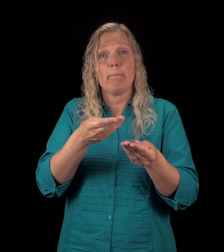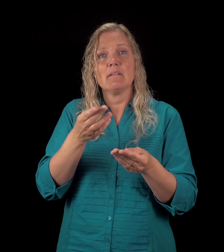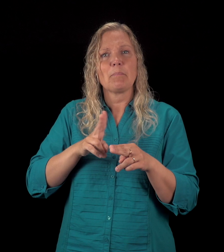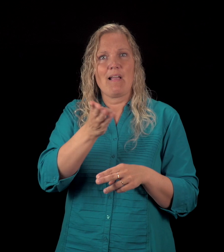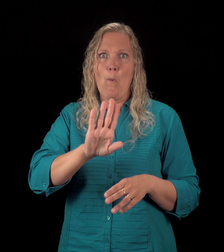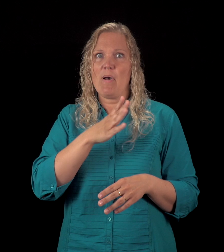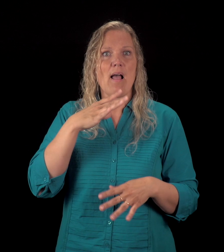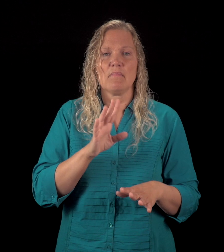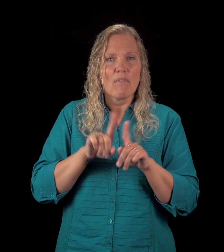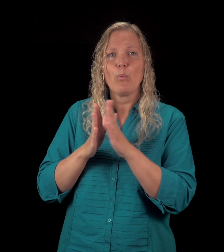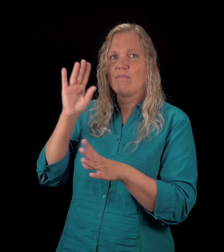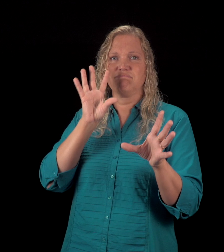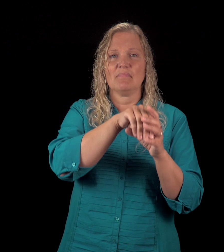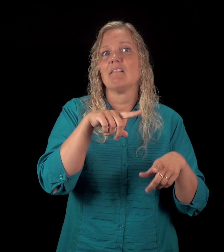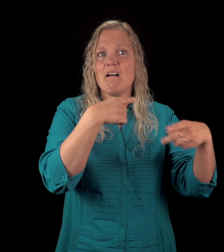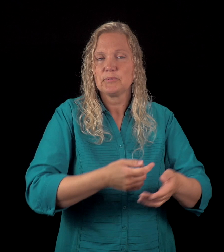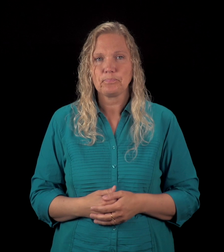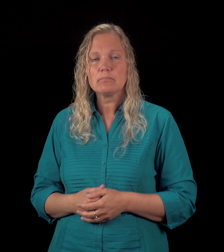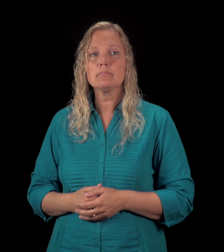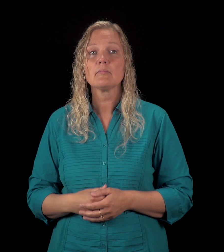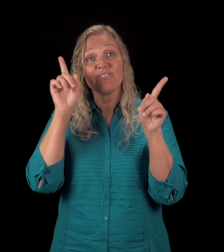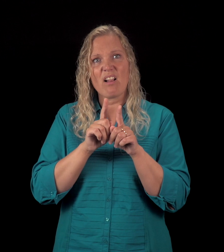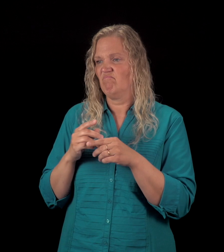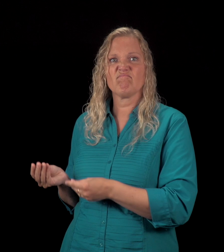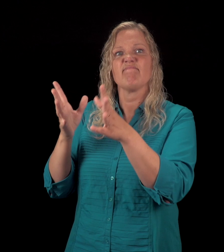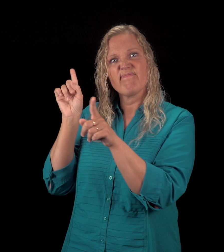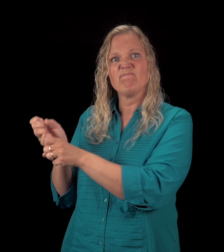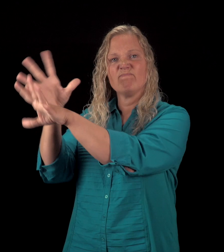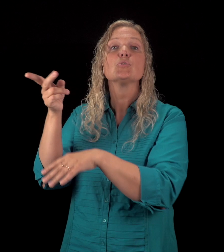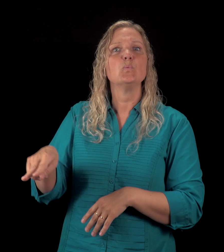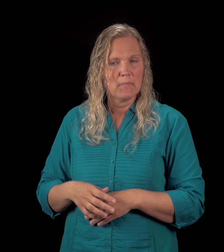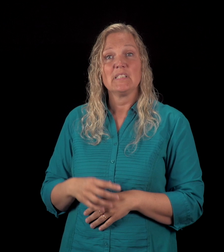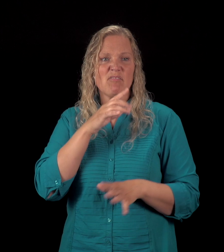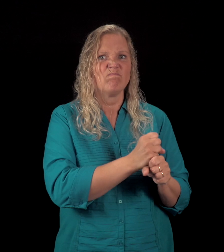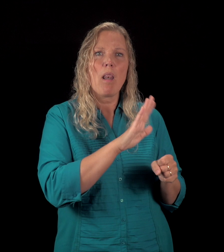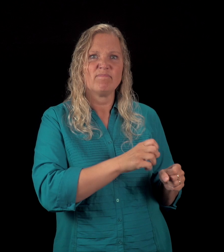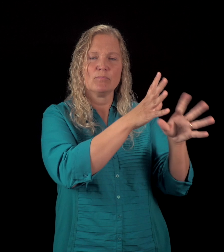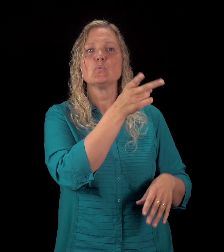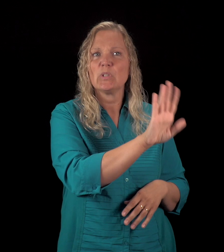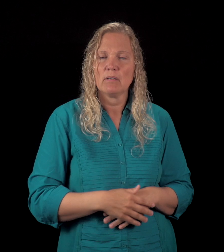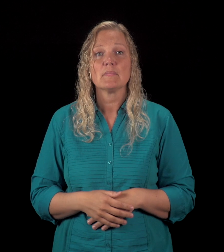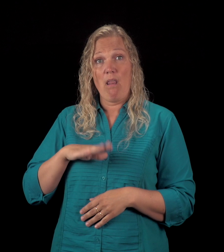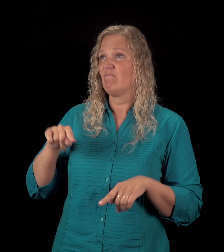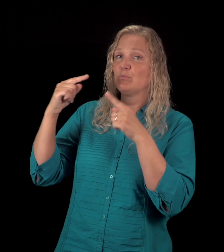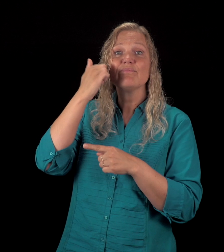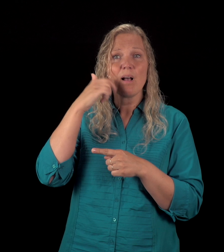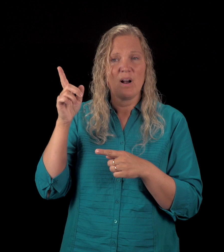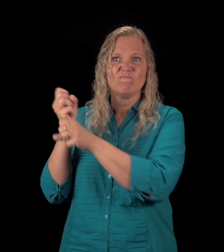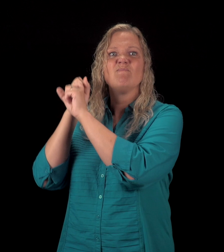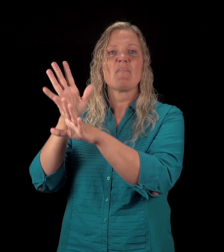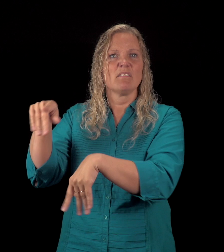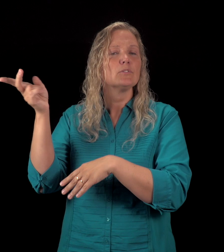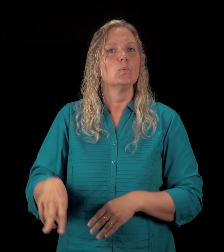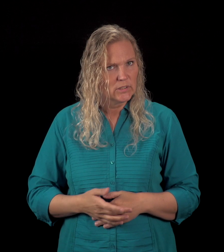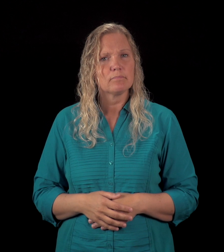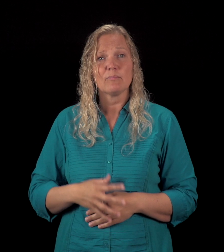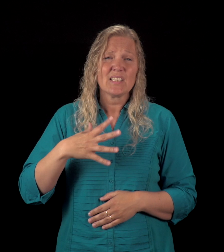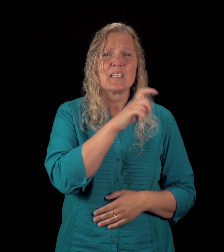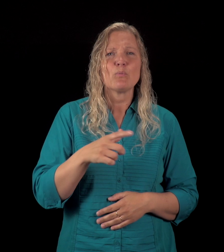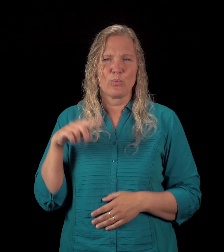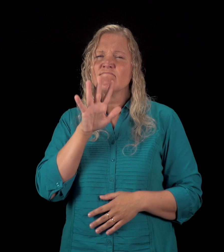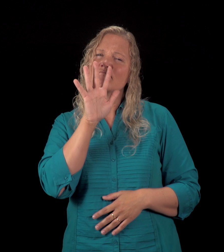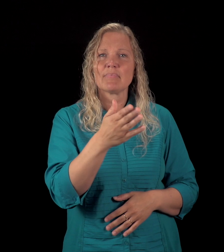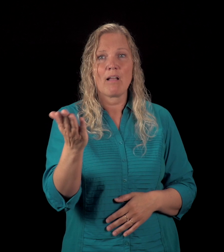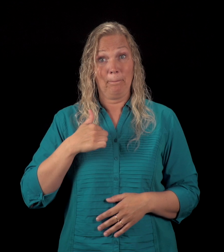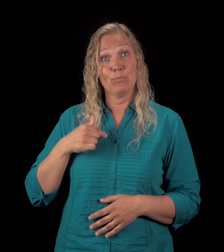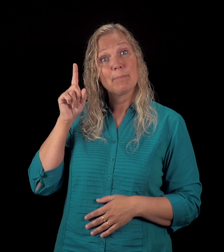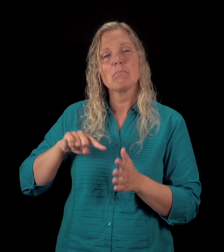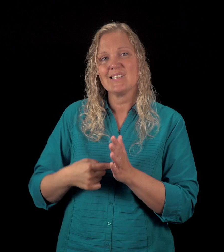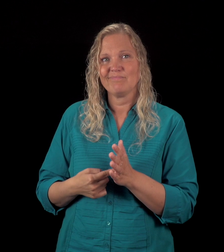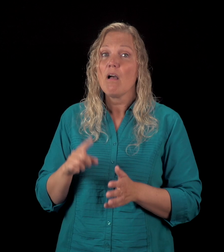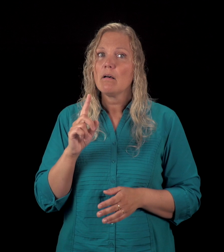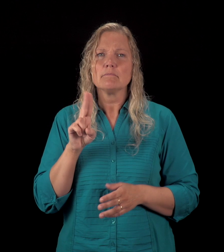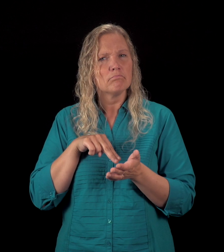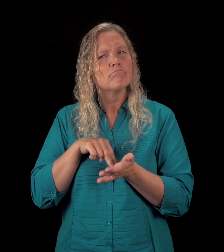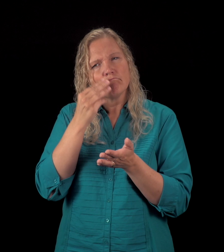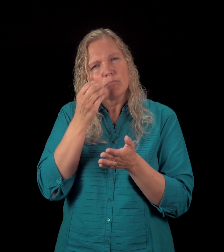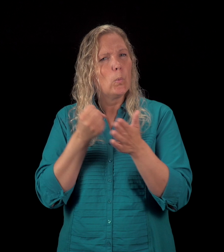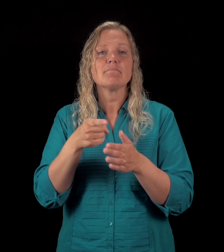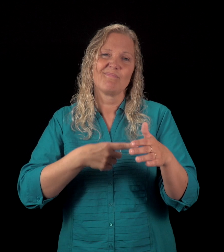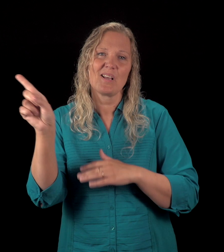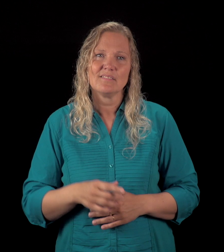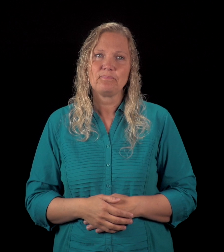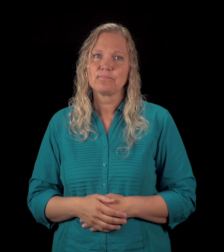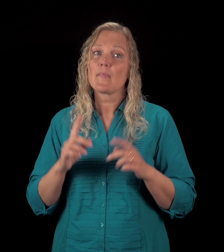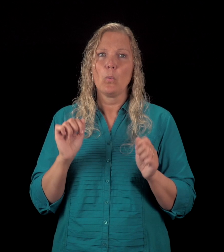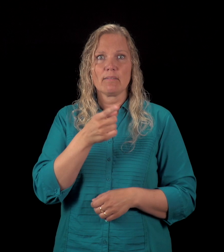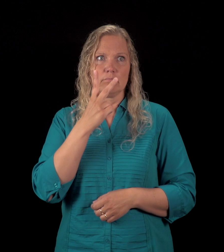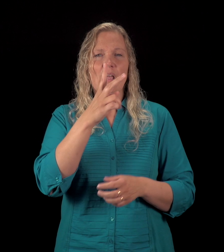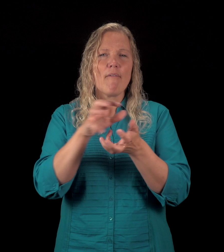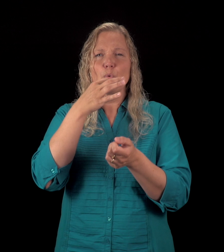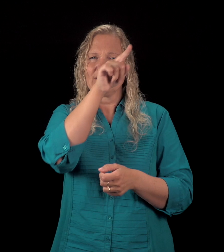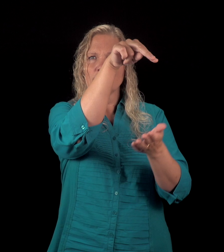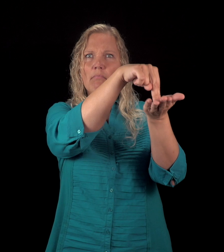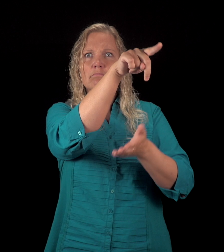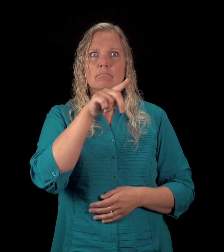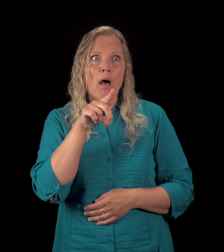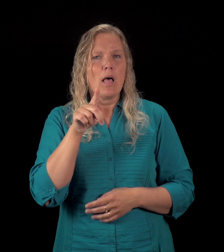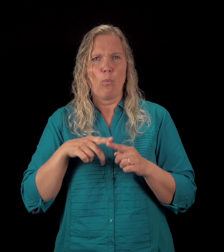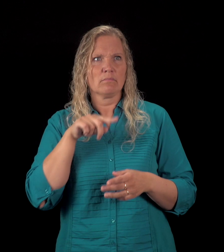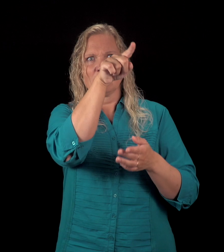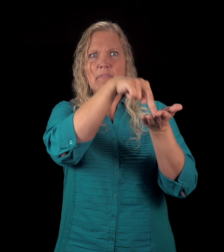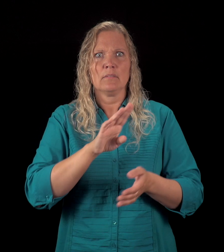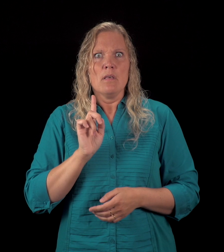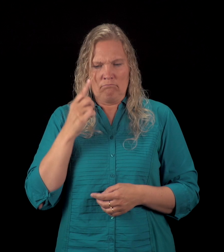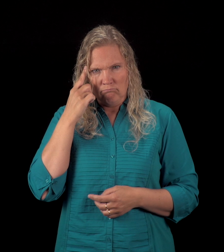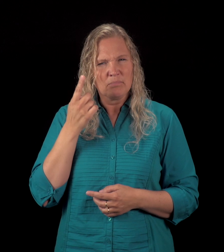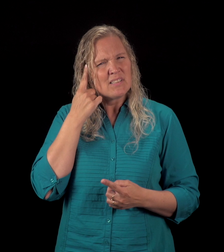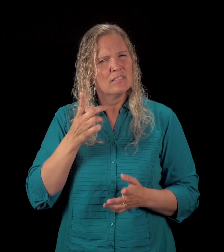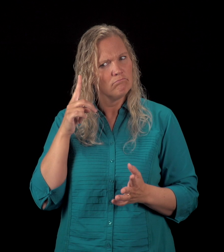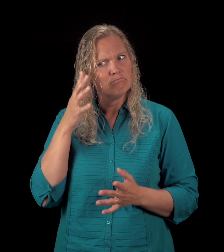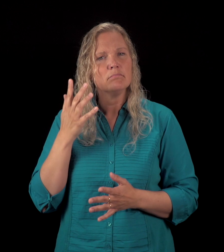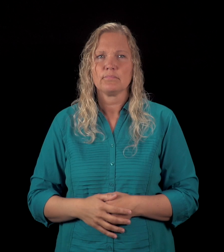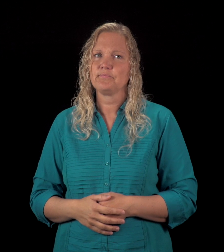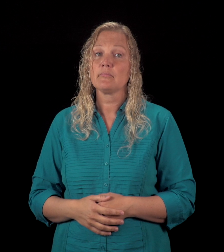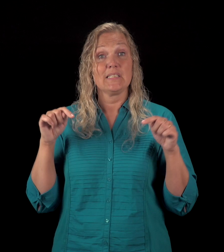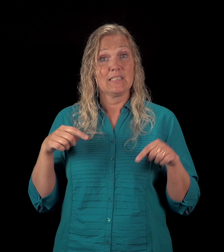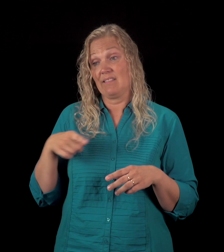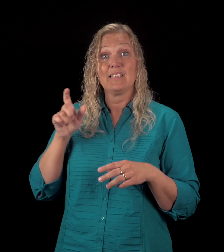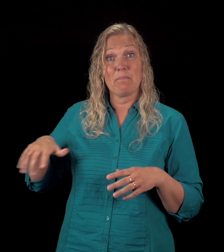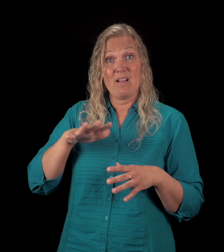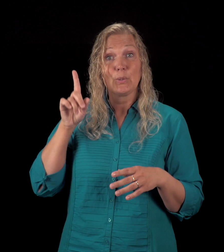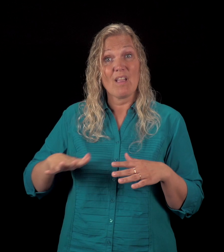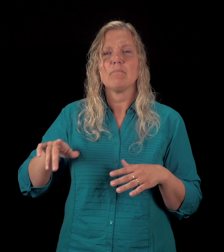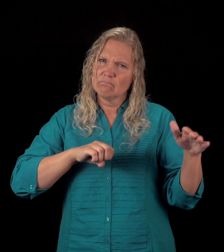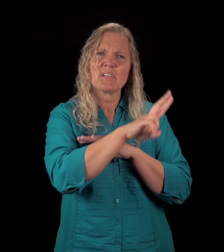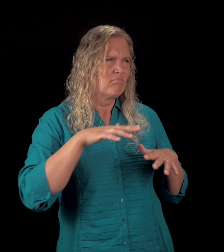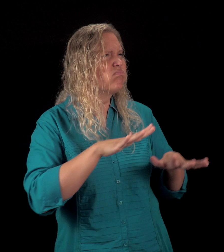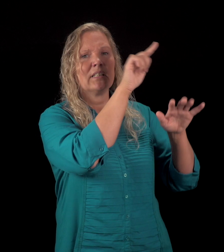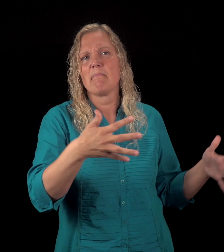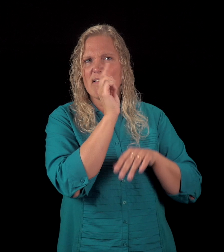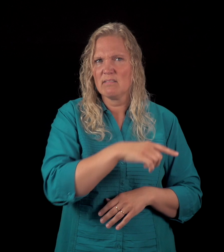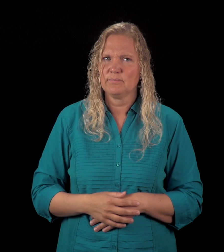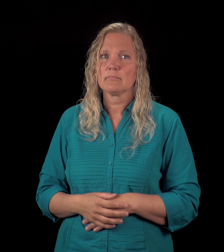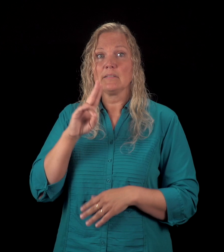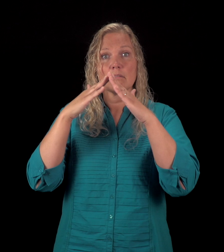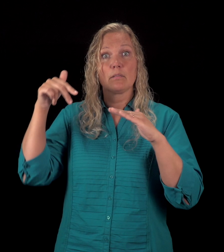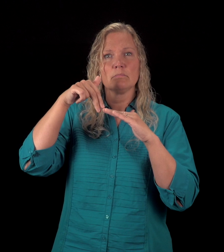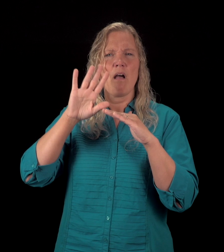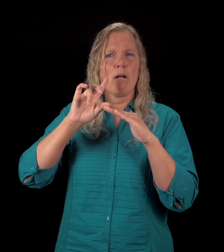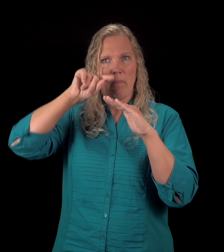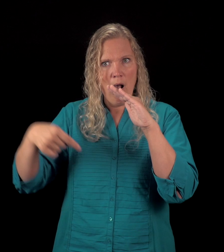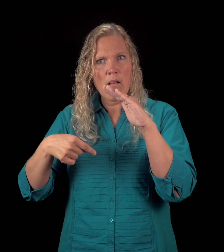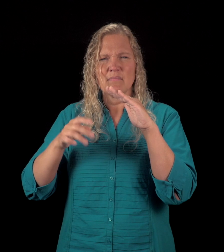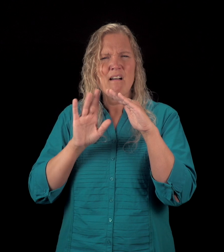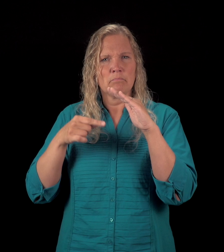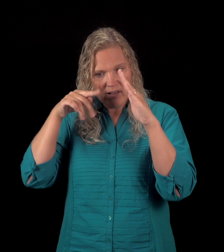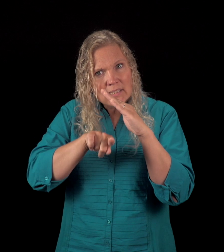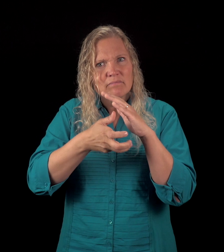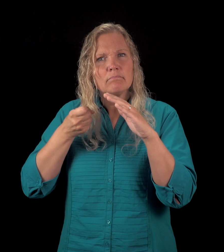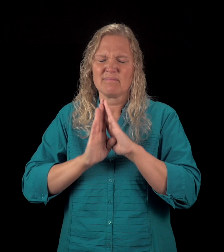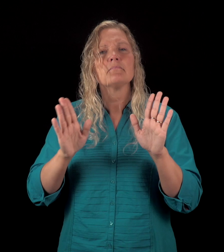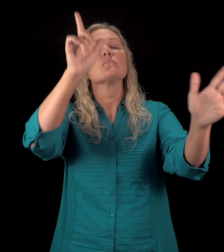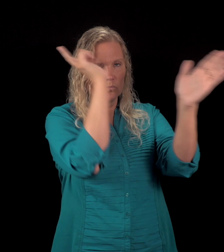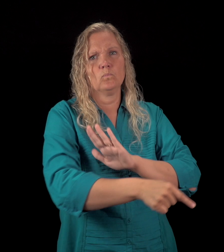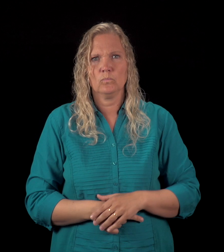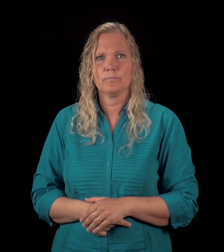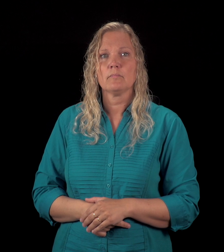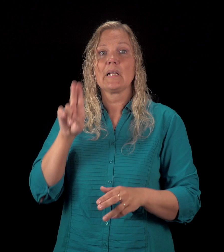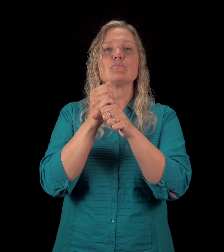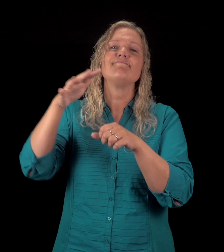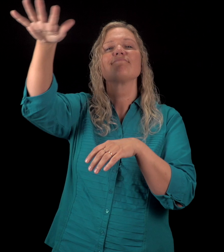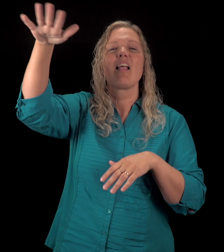Children will rise against their parents and have them put to death. You will be hated by everyone because of My name, but the one who perseveres to the end will be saved. So when you see the abomination of desolation standing where it should not be (let the reader understand), then let those who are in Judea flee to the mountains.